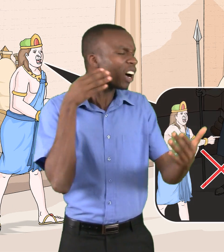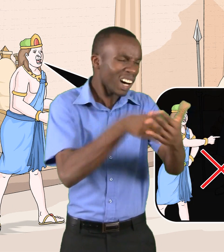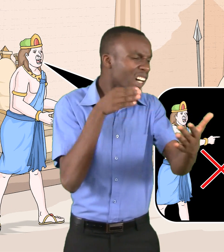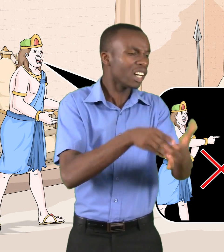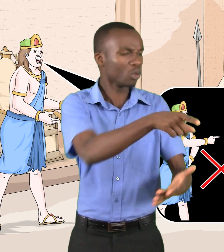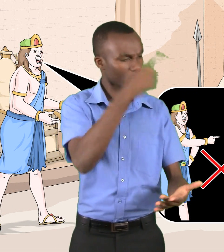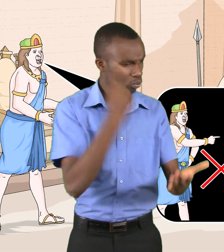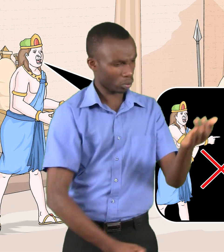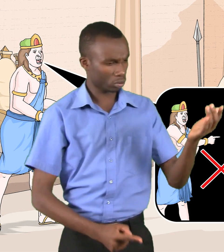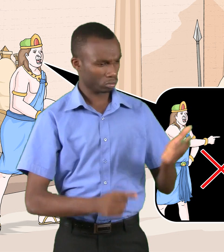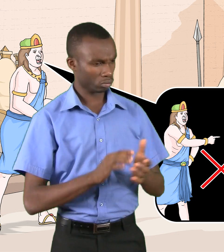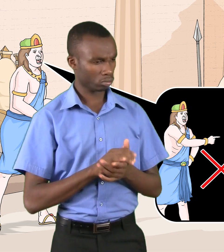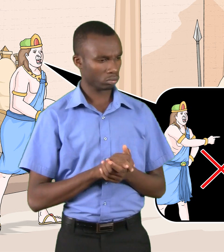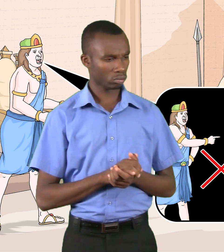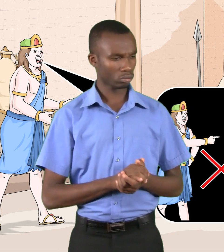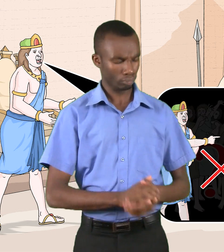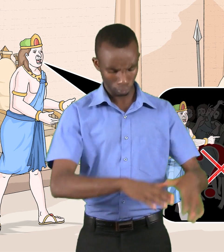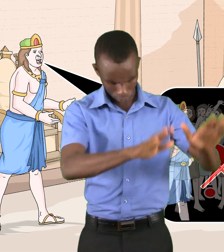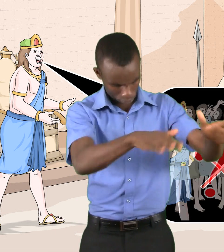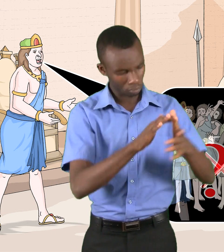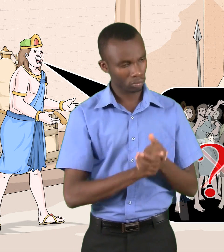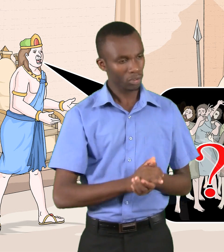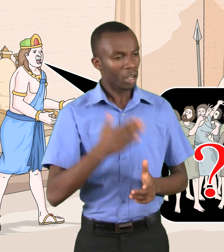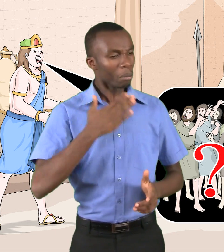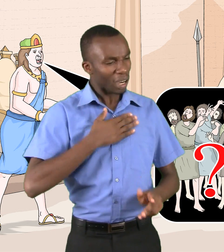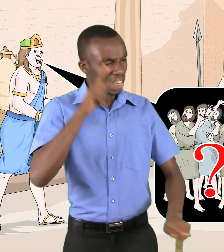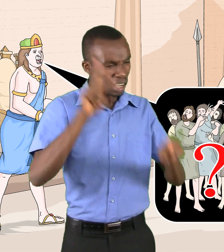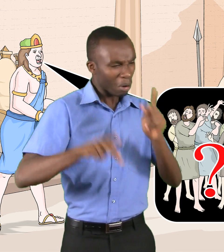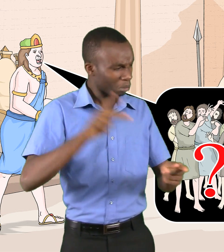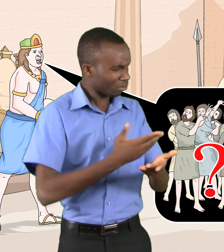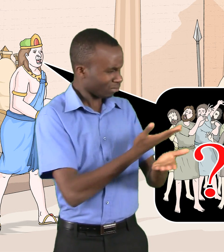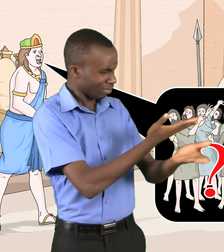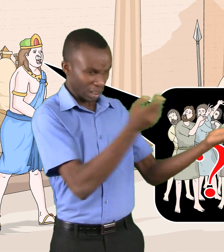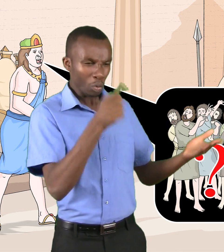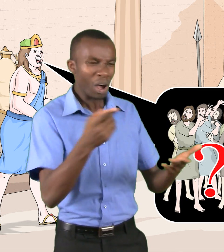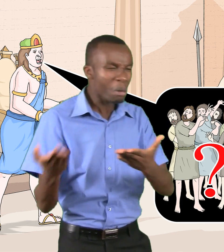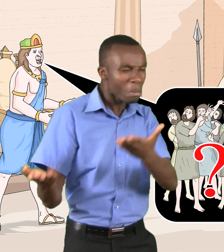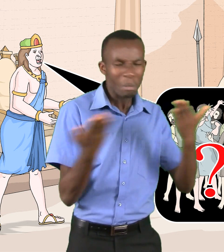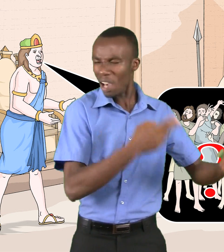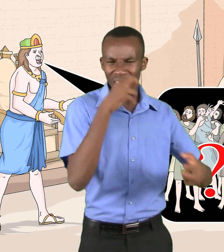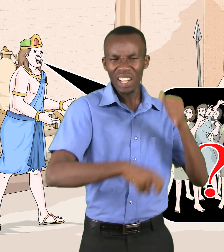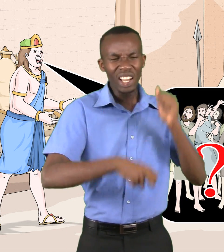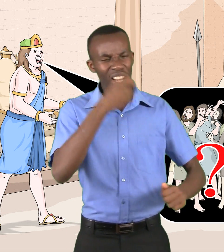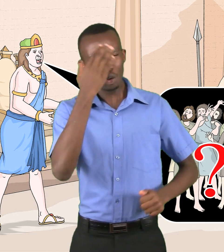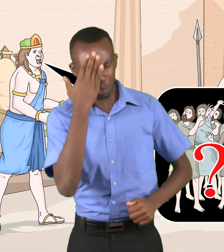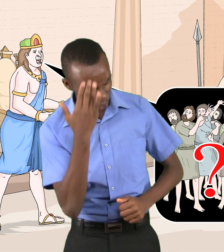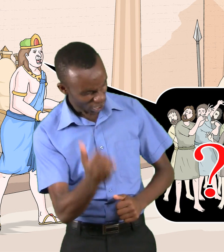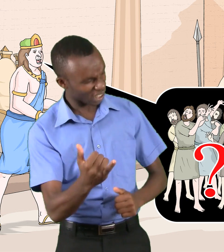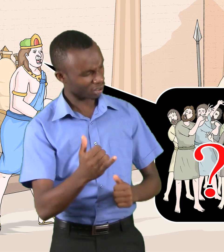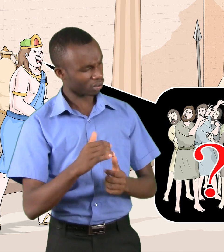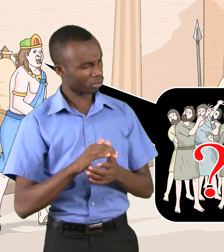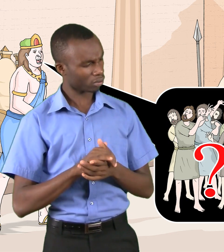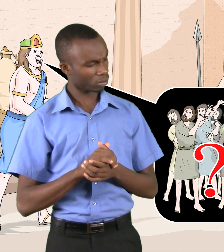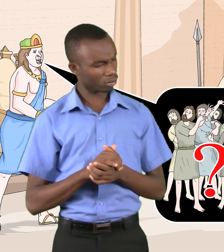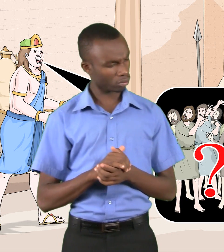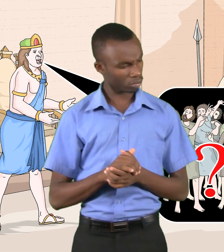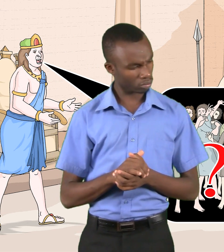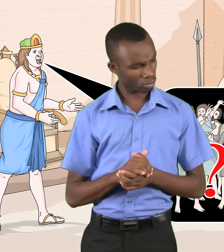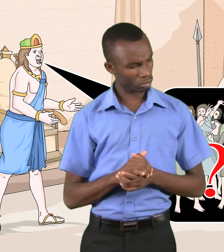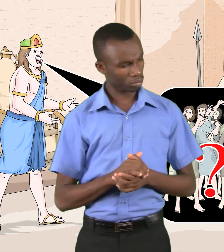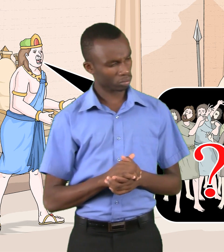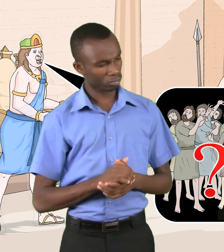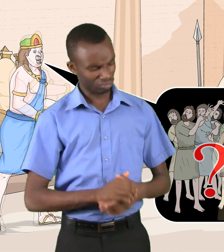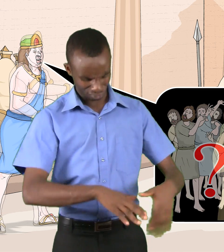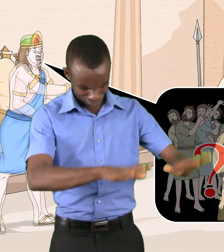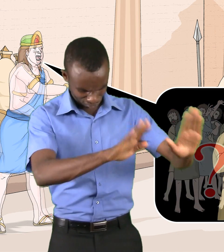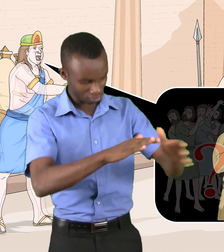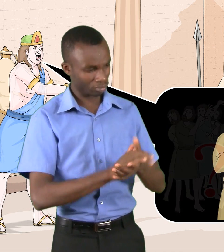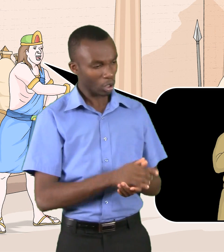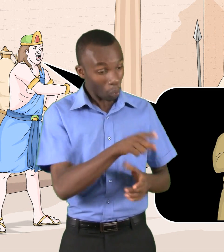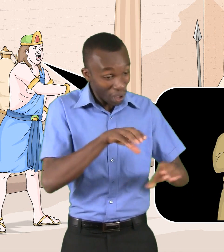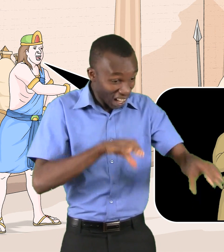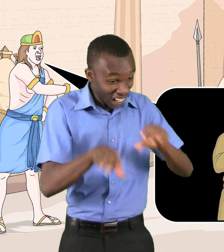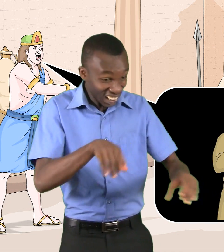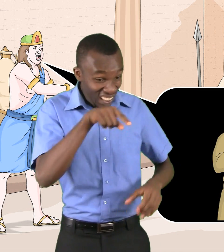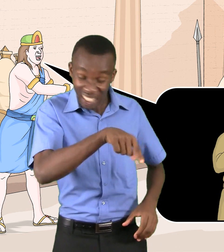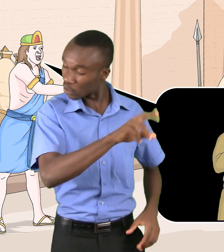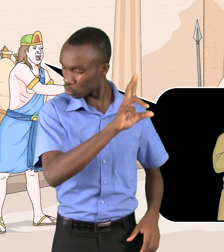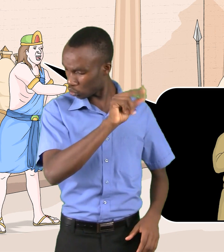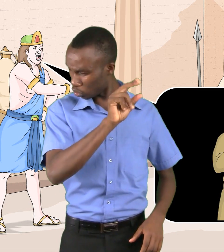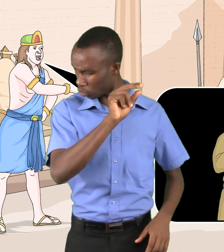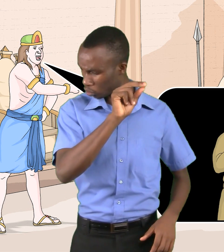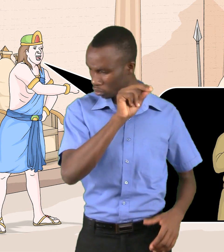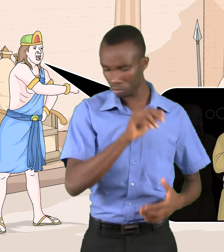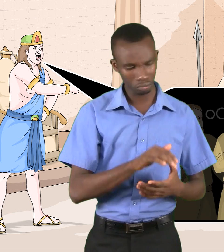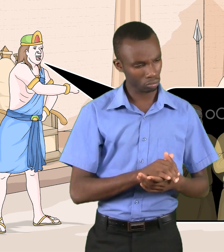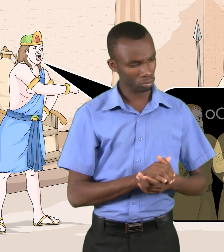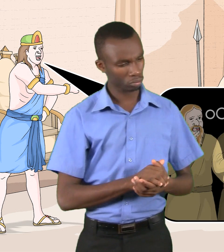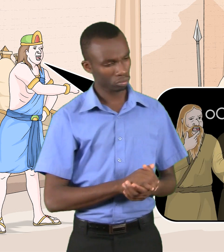Abimelech also asked Abraham, “What prompted you to do such a thing?”